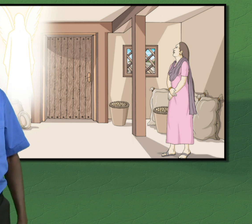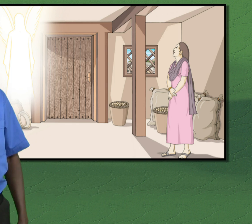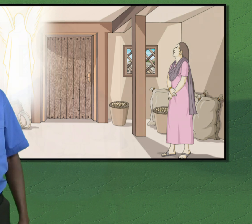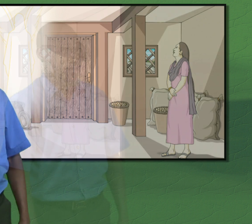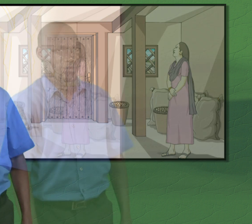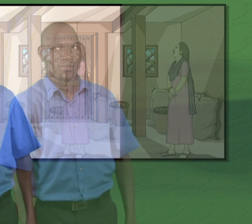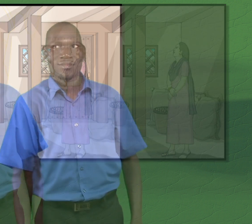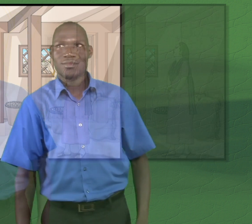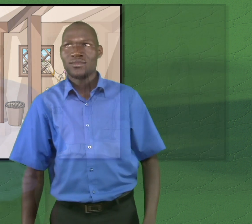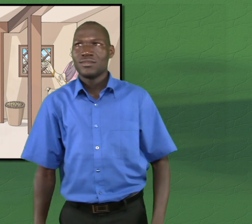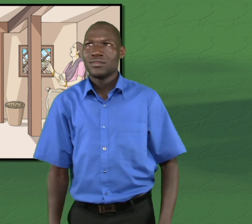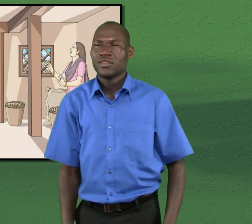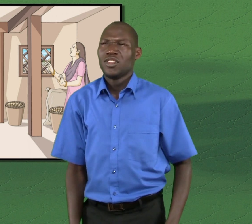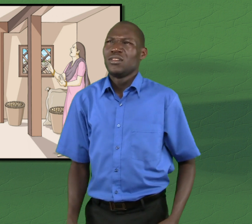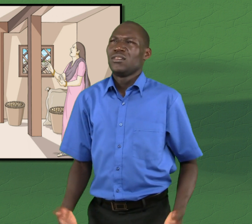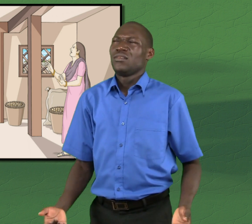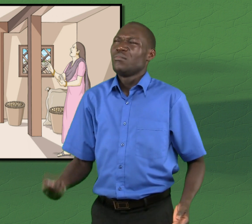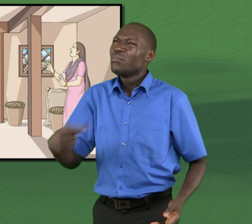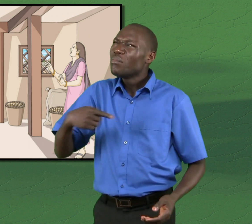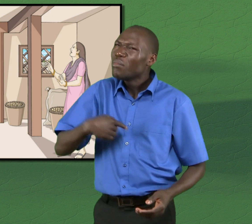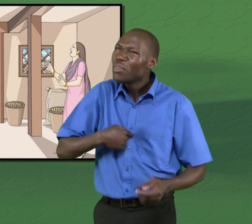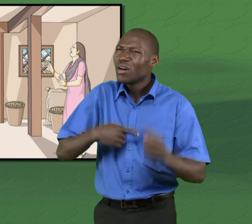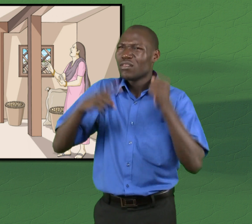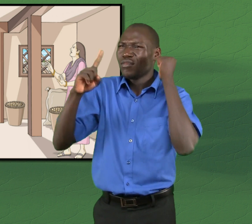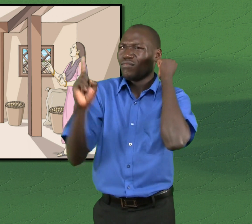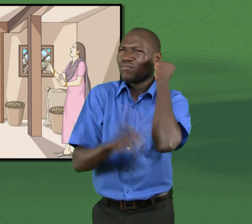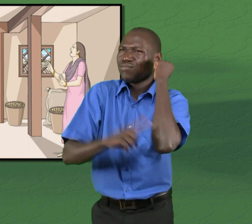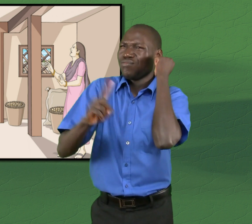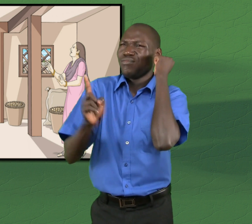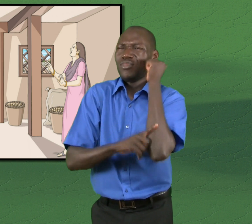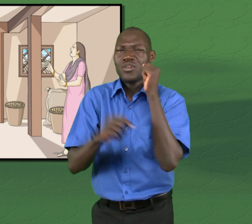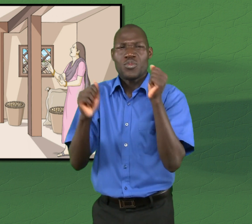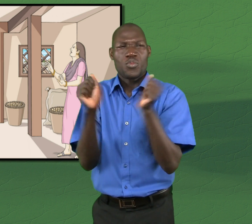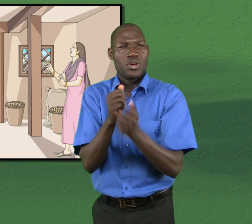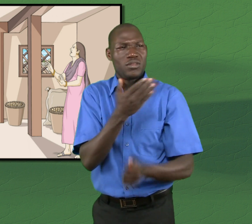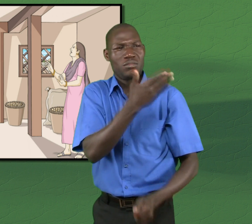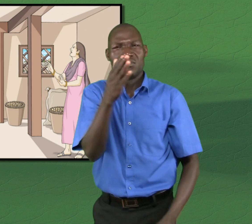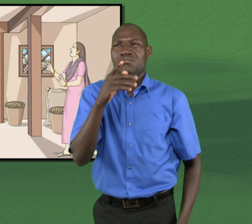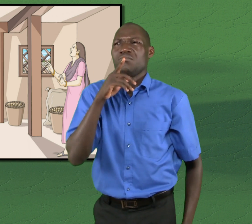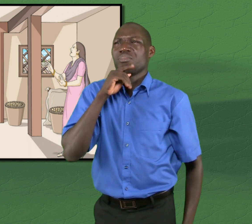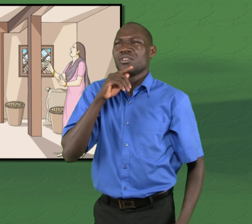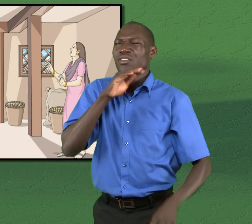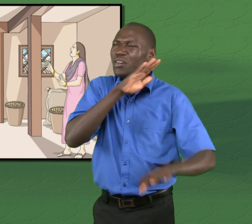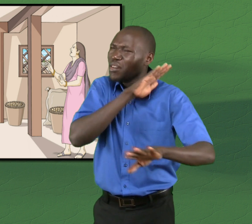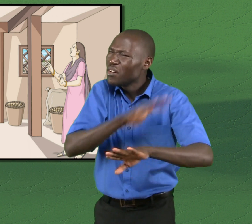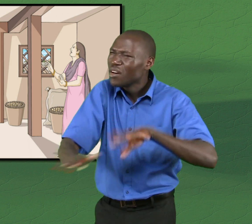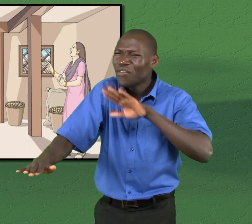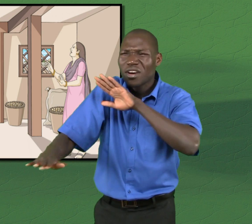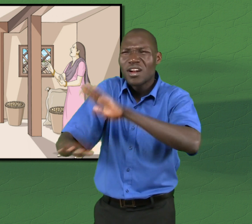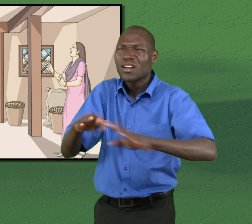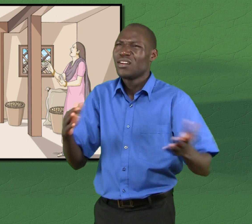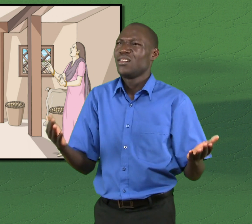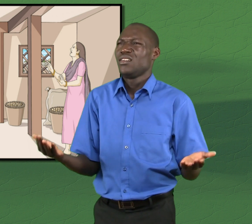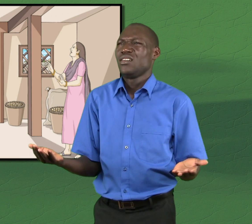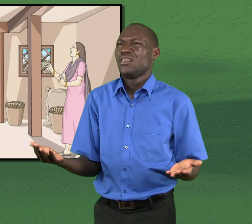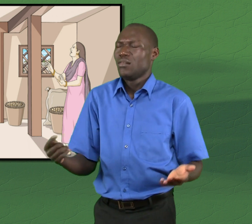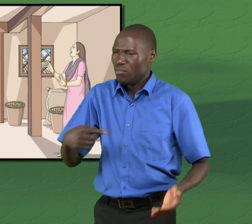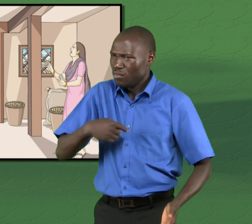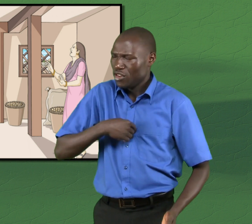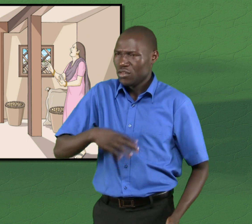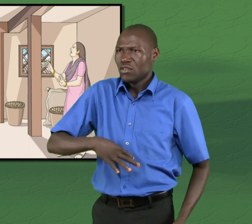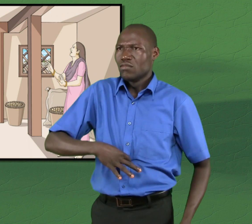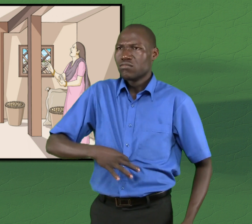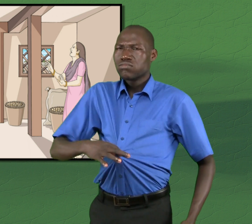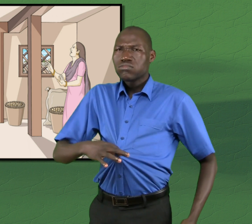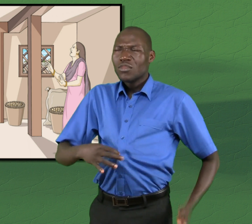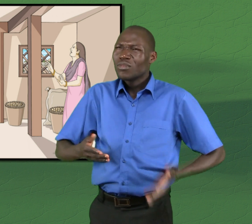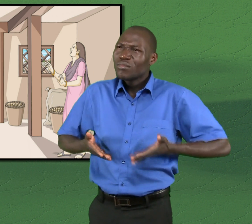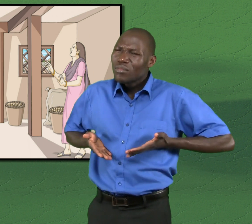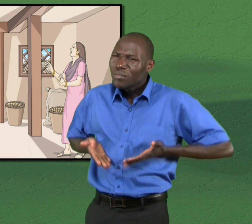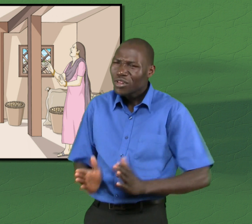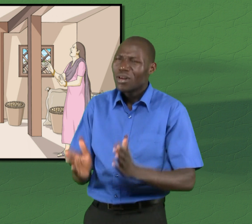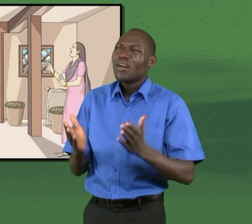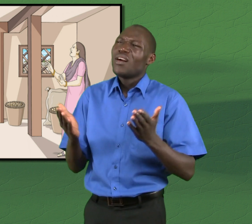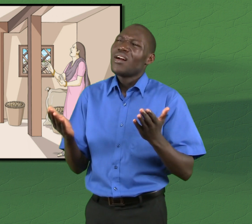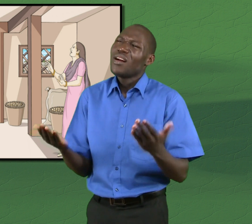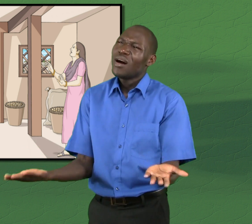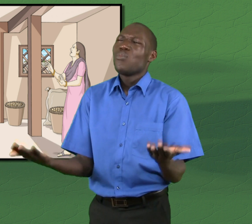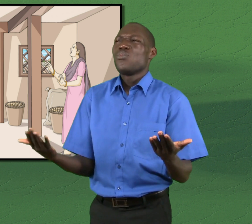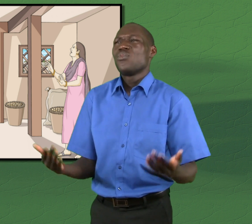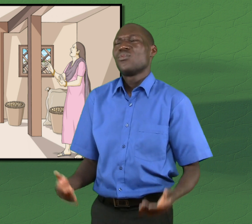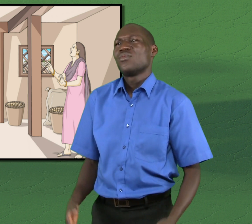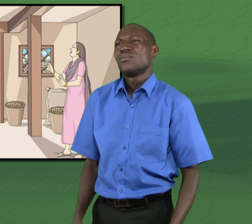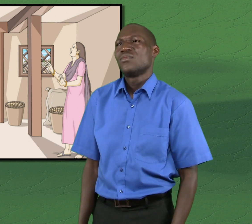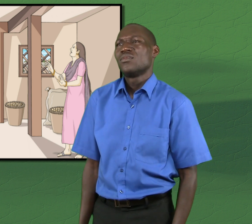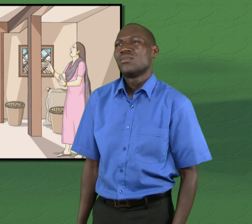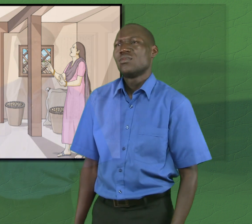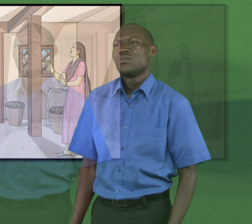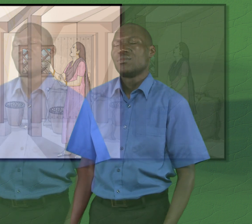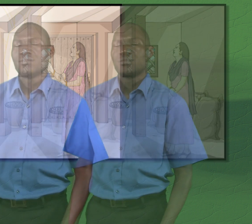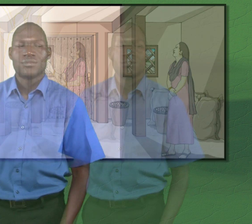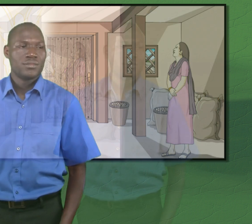“How can this be,” Mary asked the angel, “since I am a virgin?”